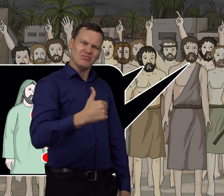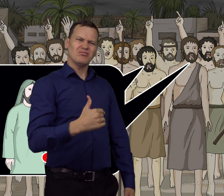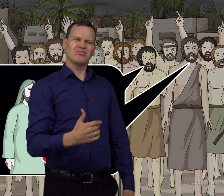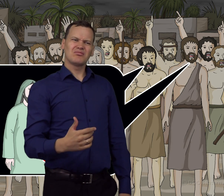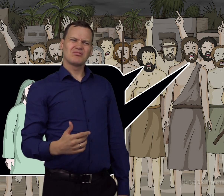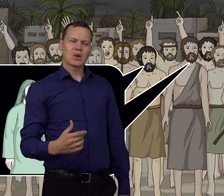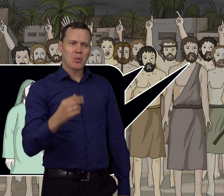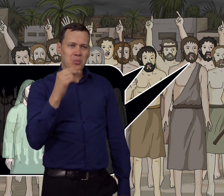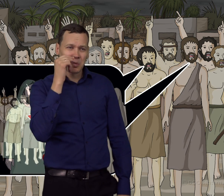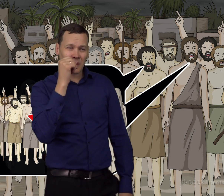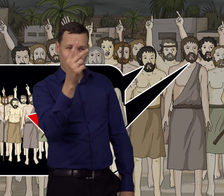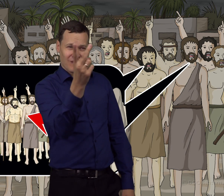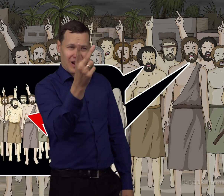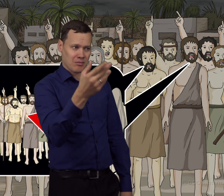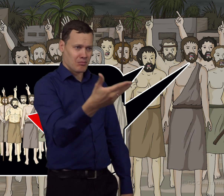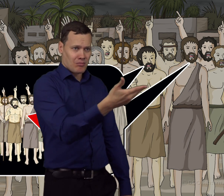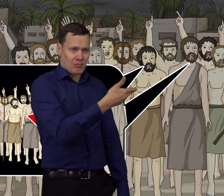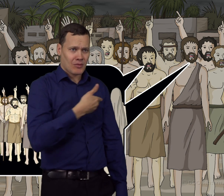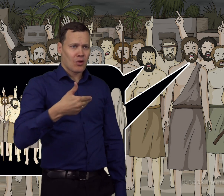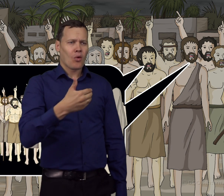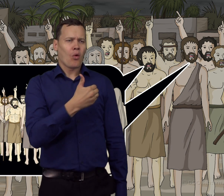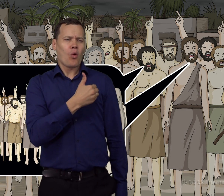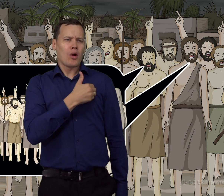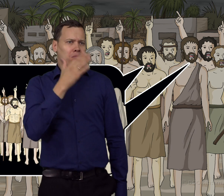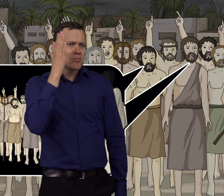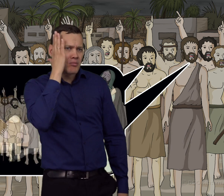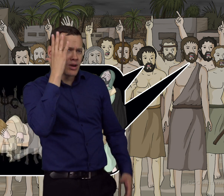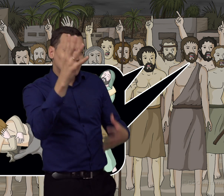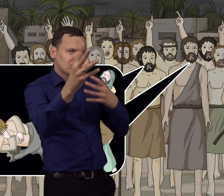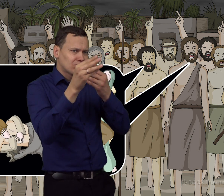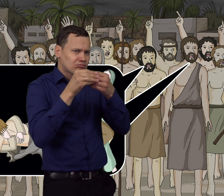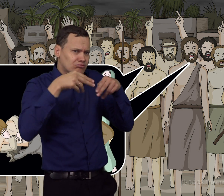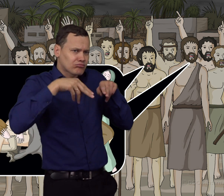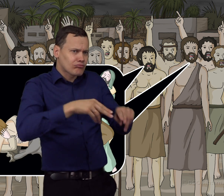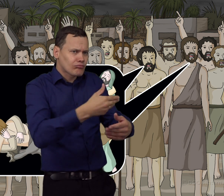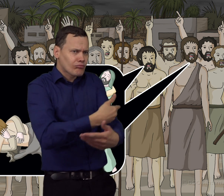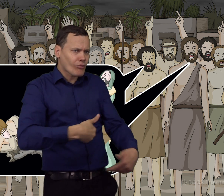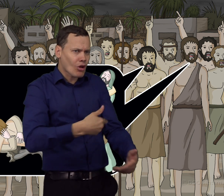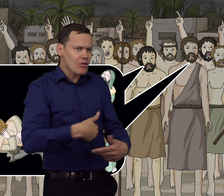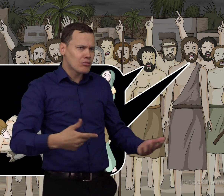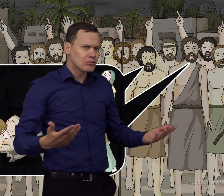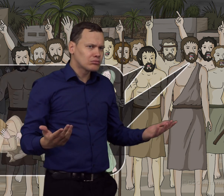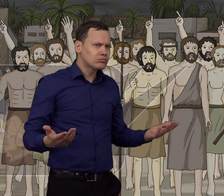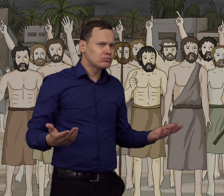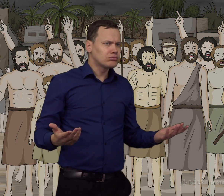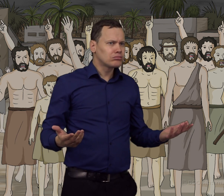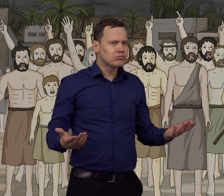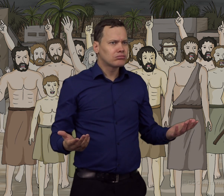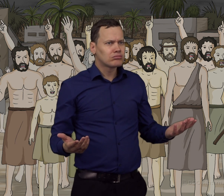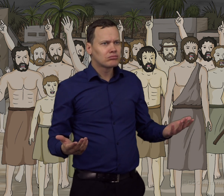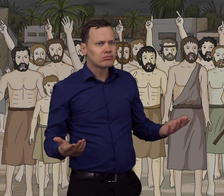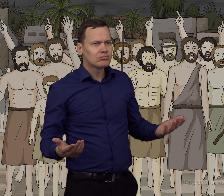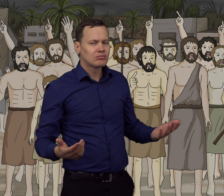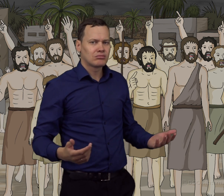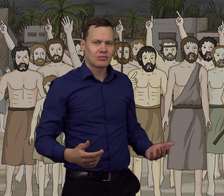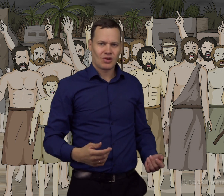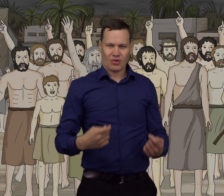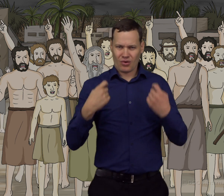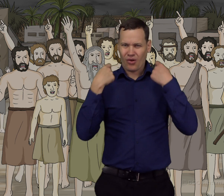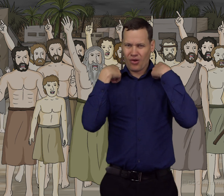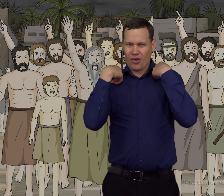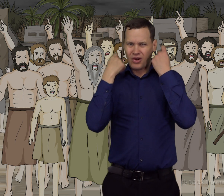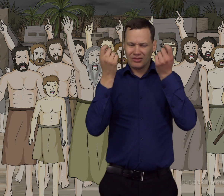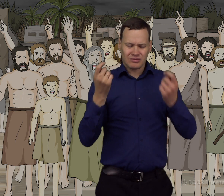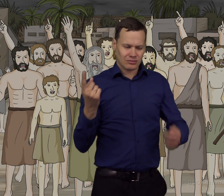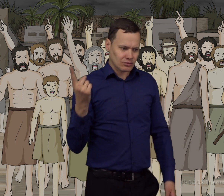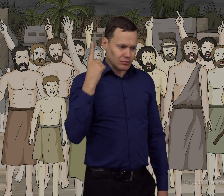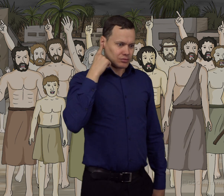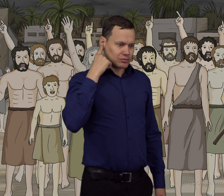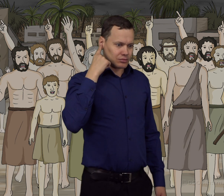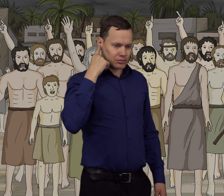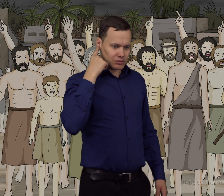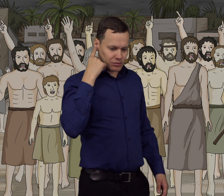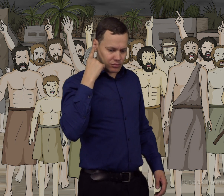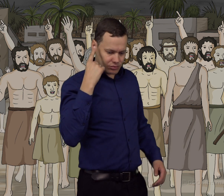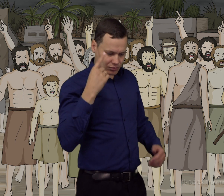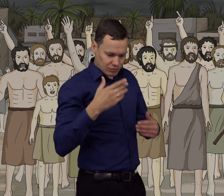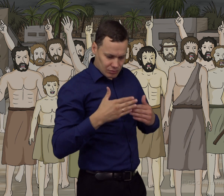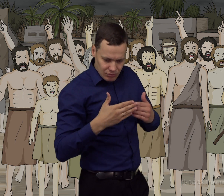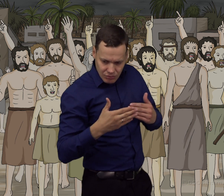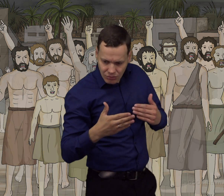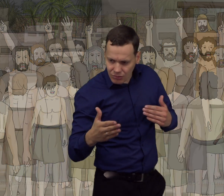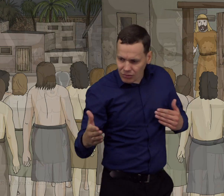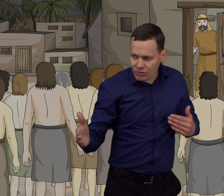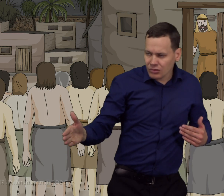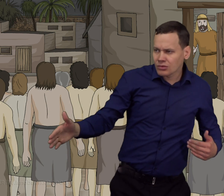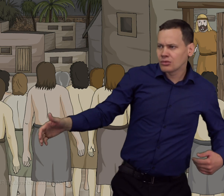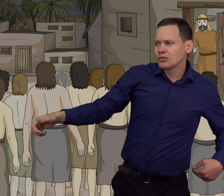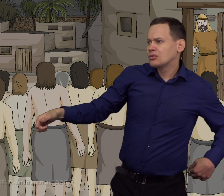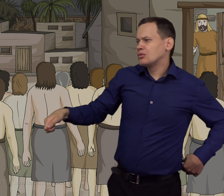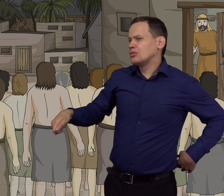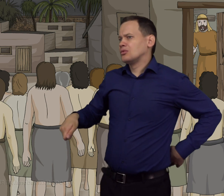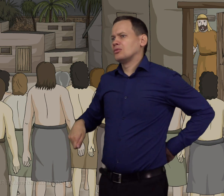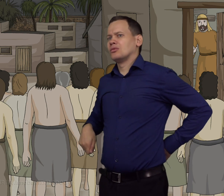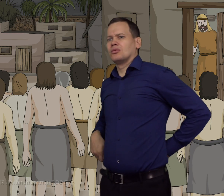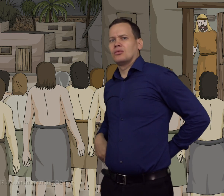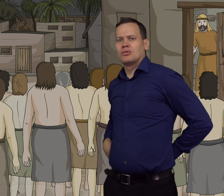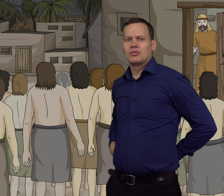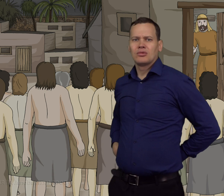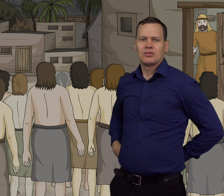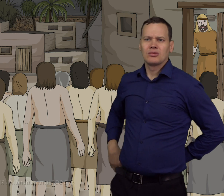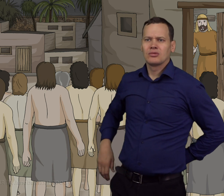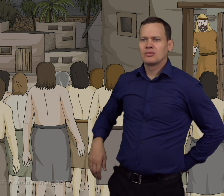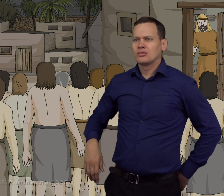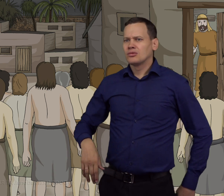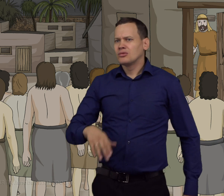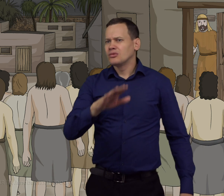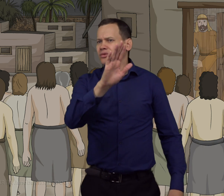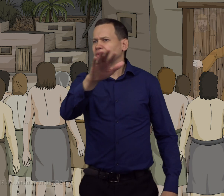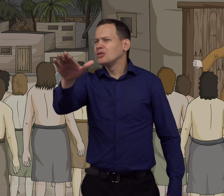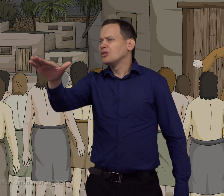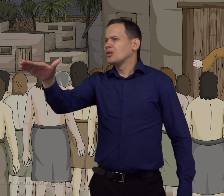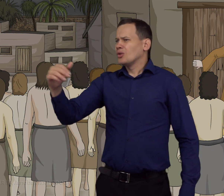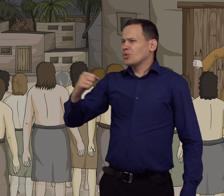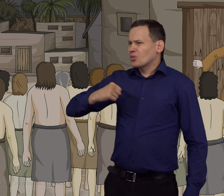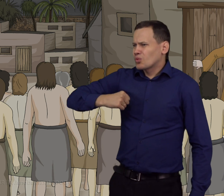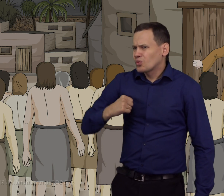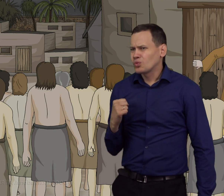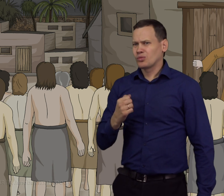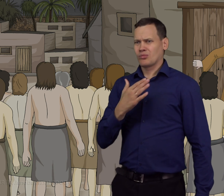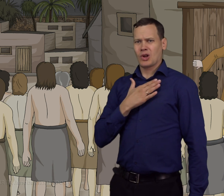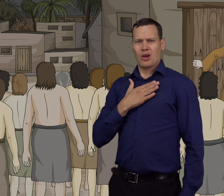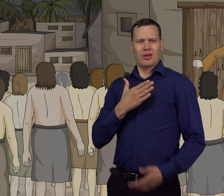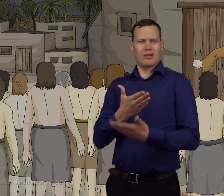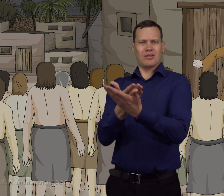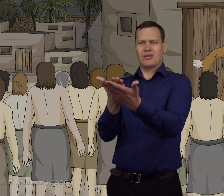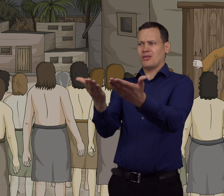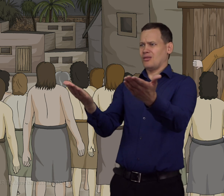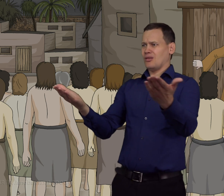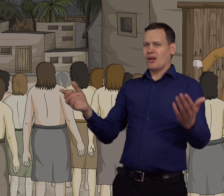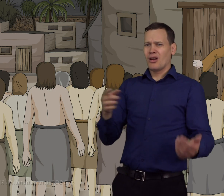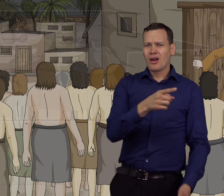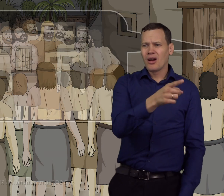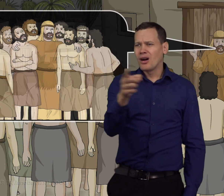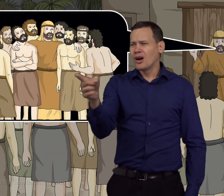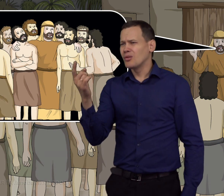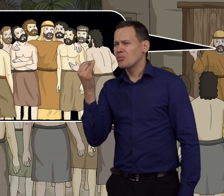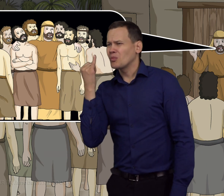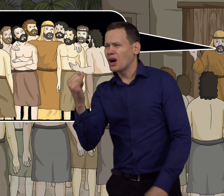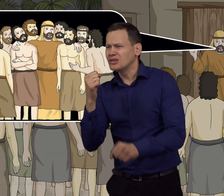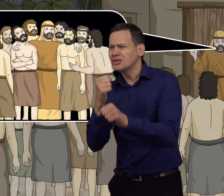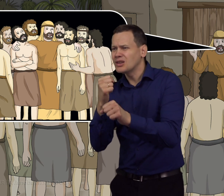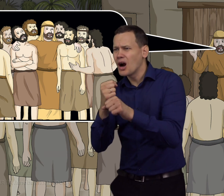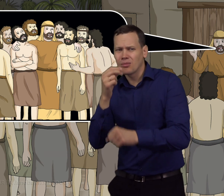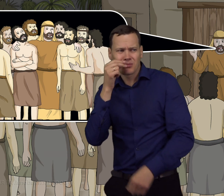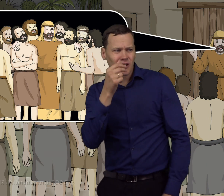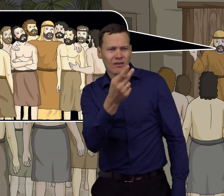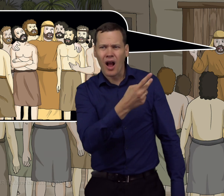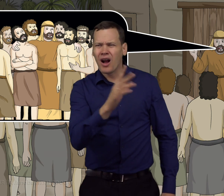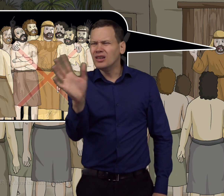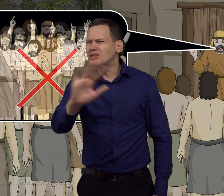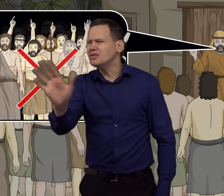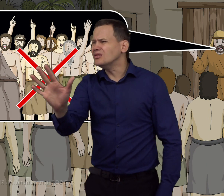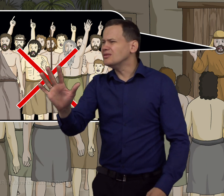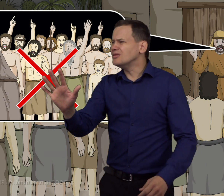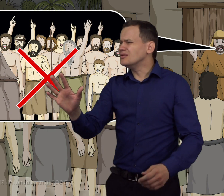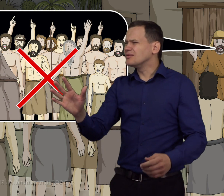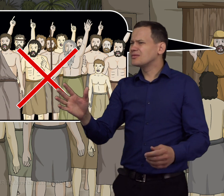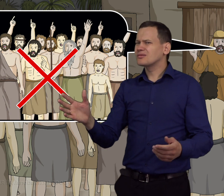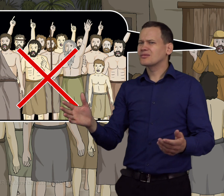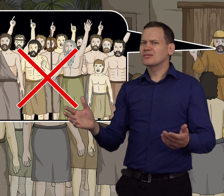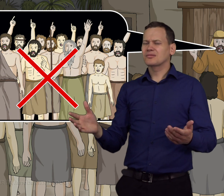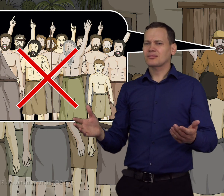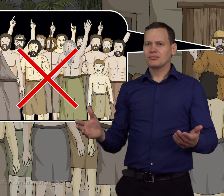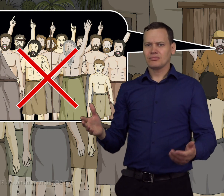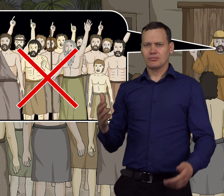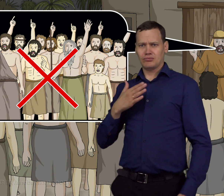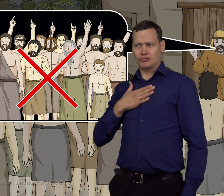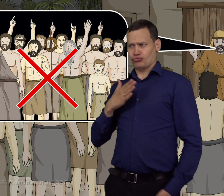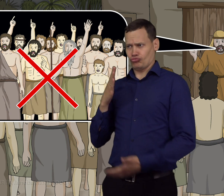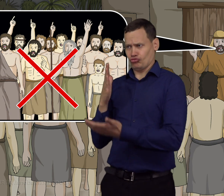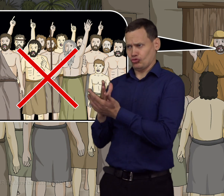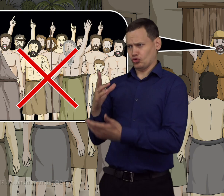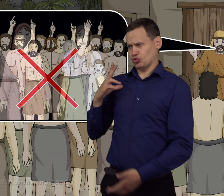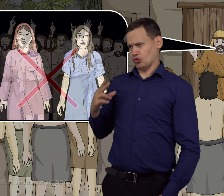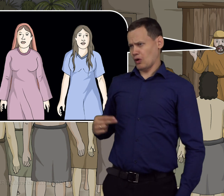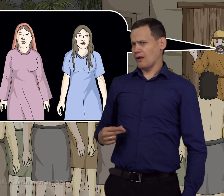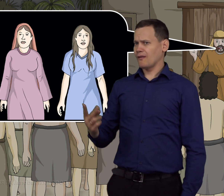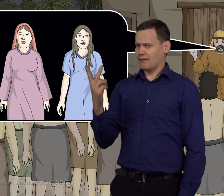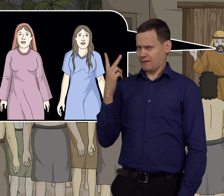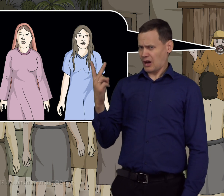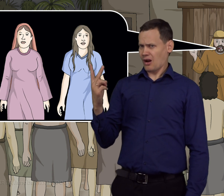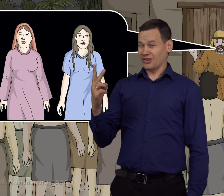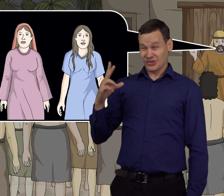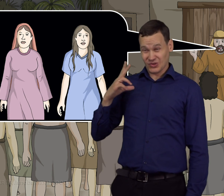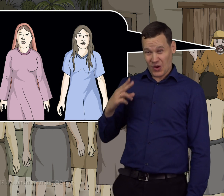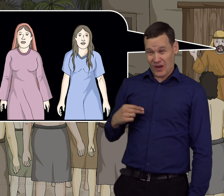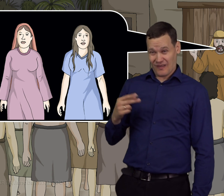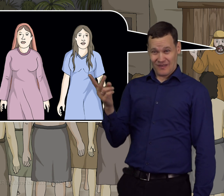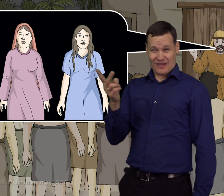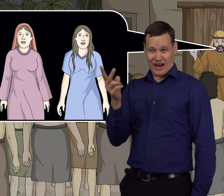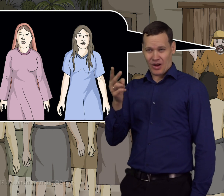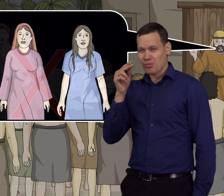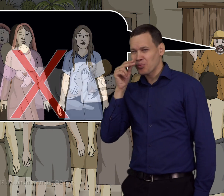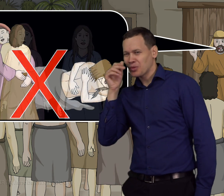Send them out to us so we can have relations with them!” Lot went outside to meet them, shutting the door behind him. “Please, my brothers,” he pleaded, “don’t do such a wicked thing!